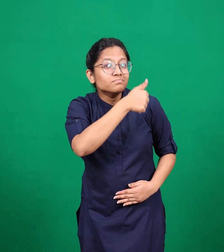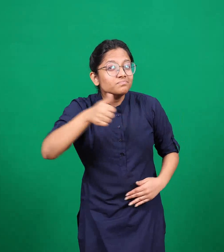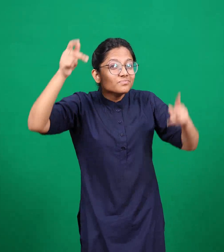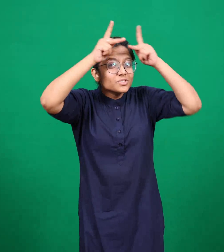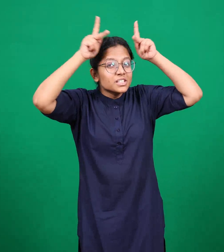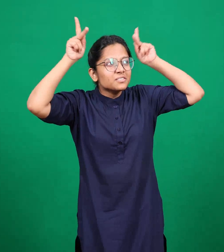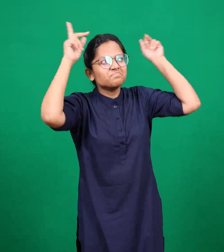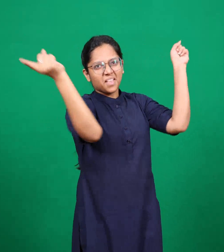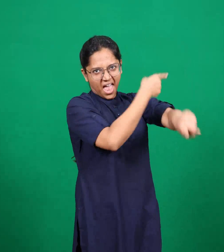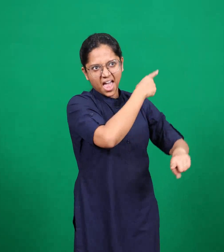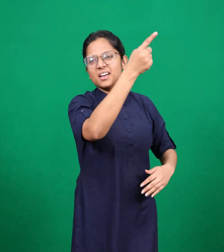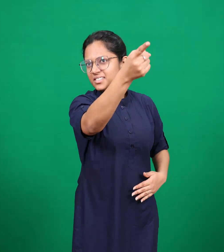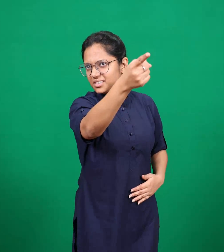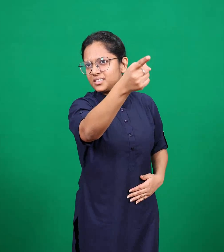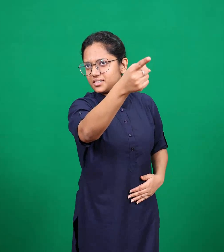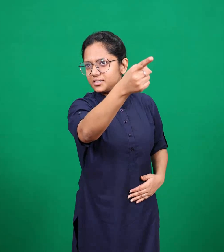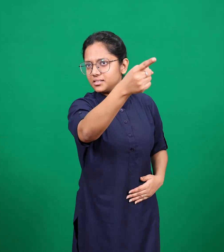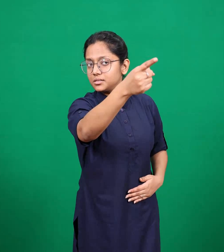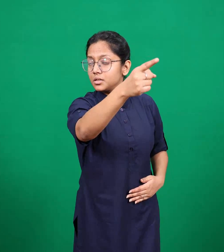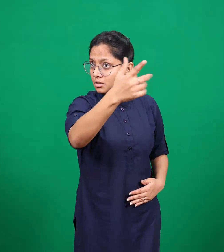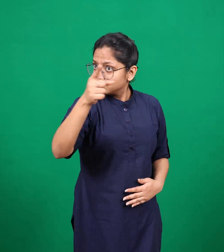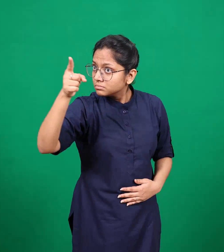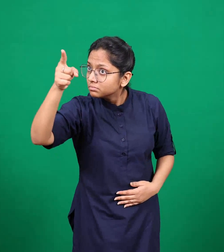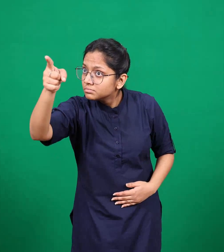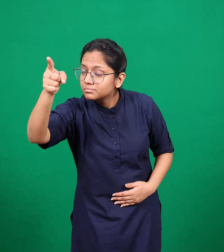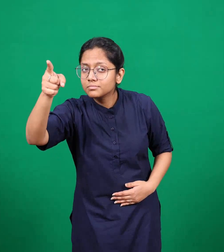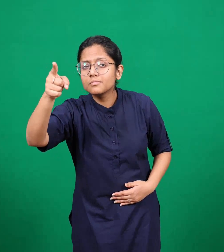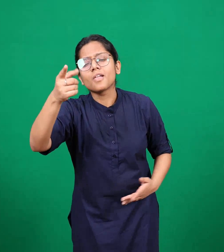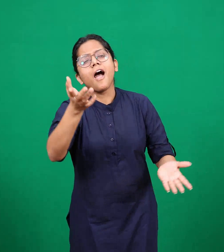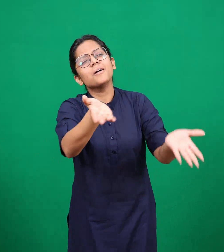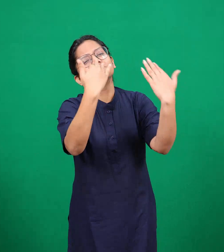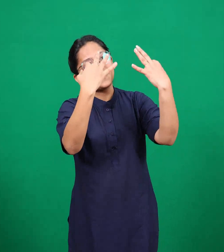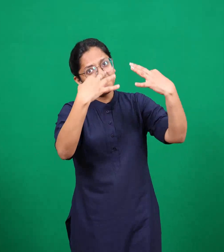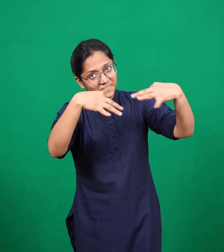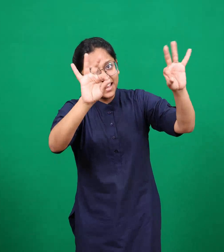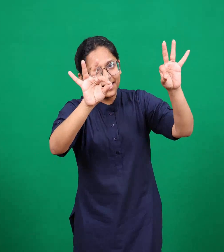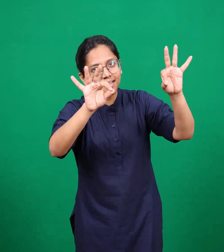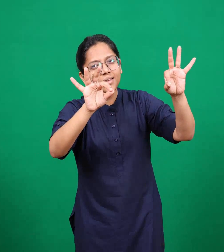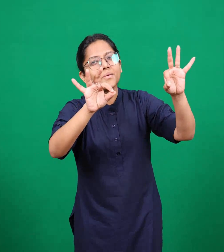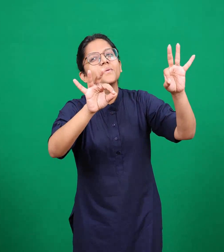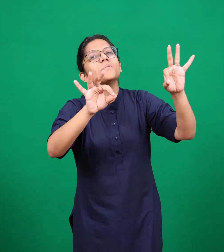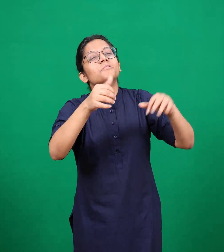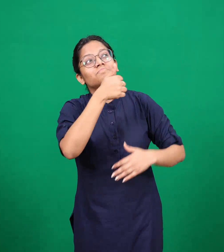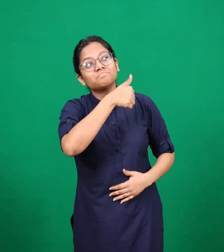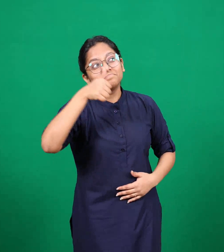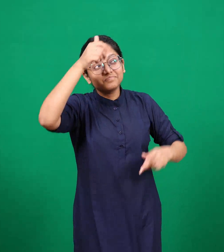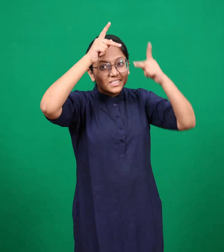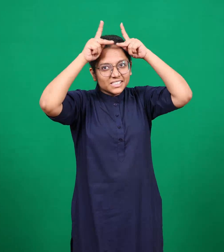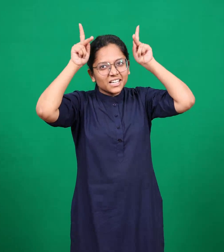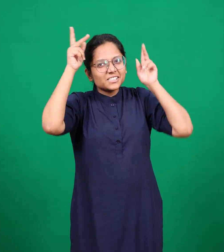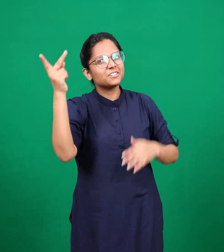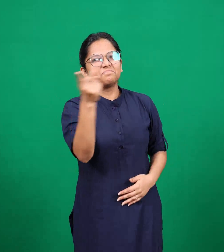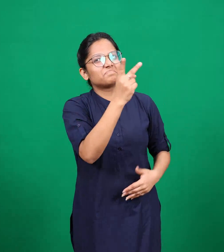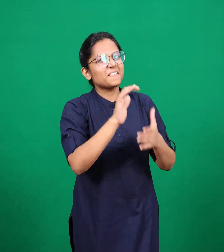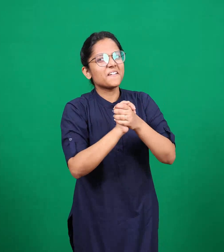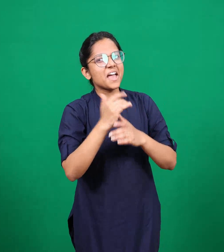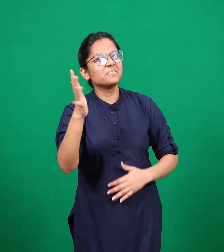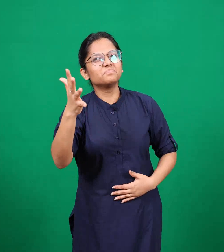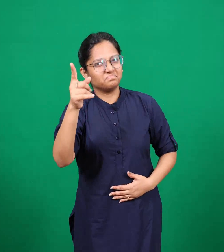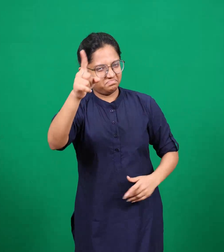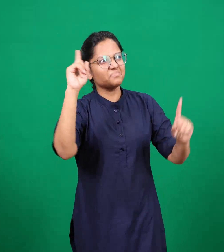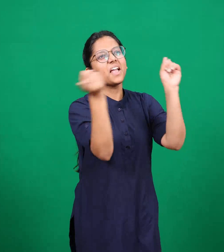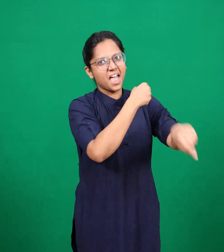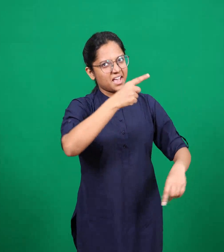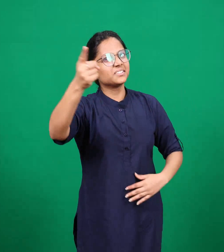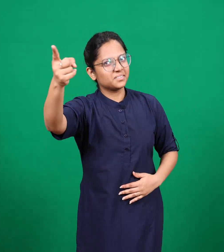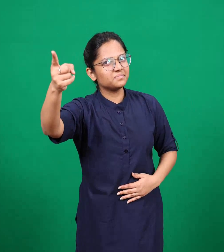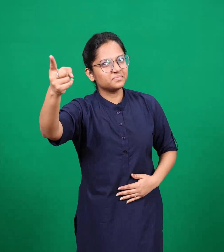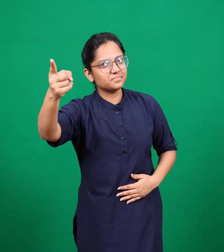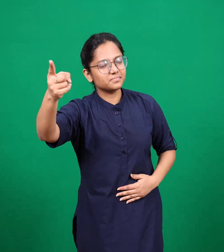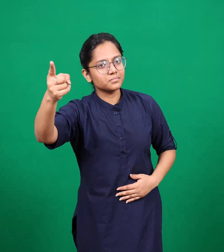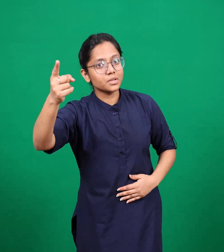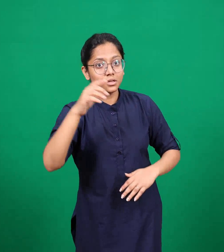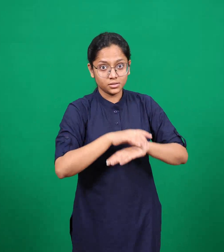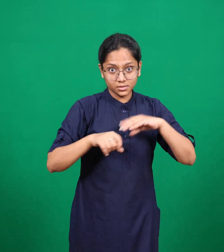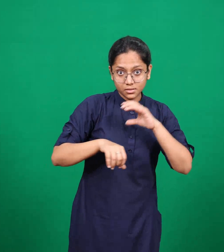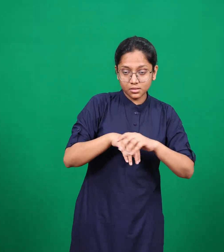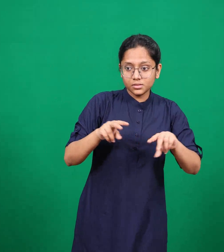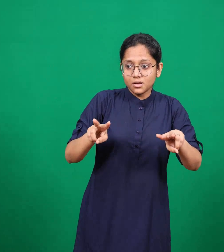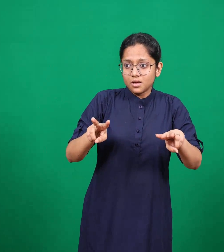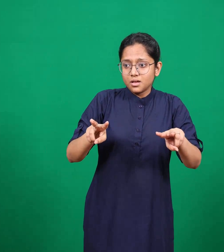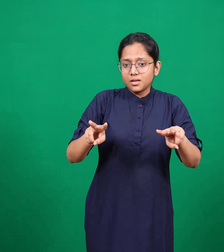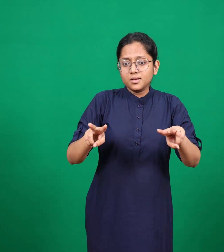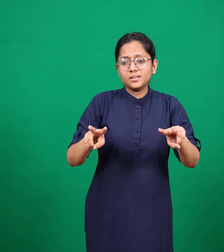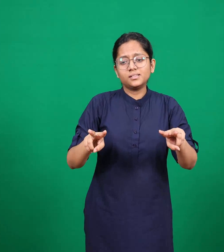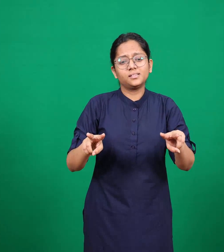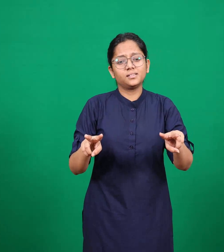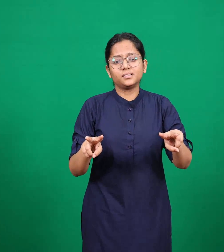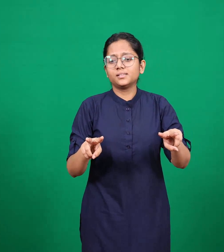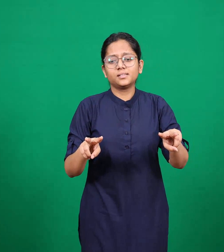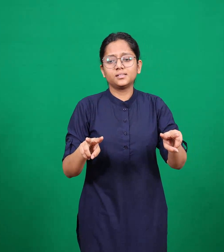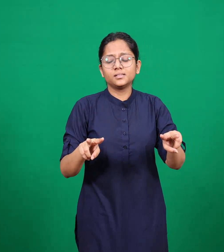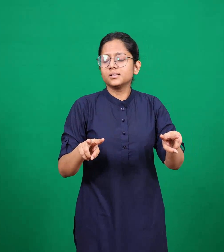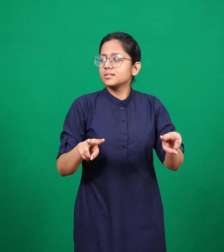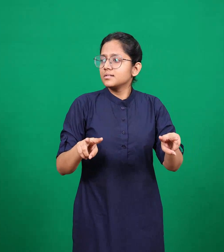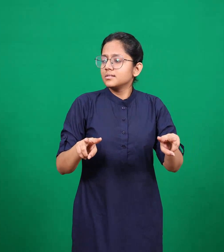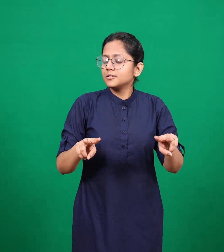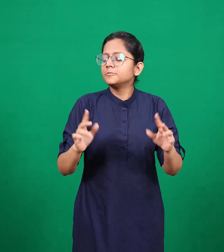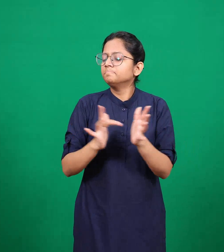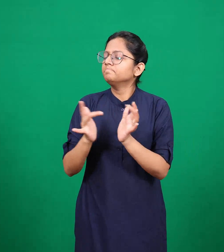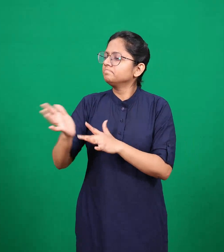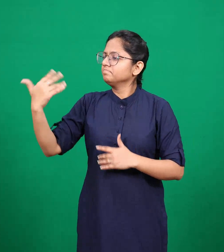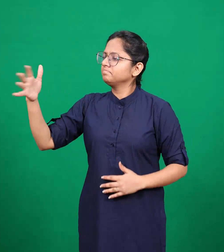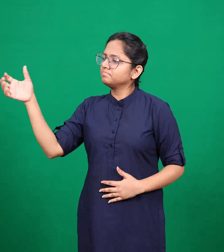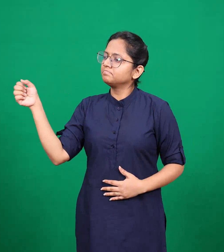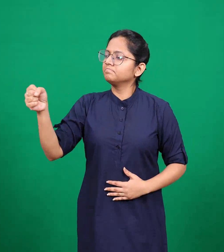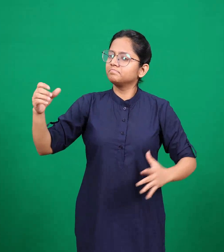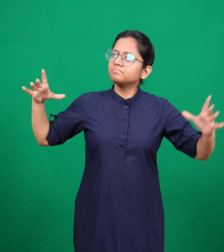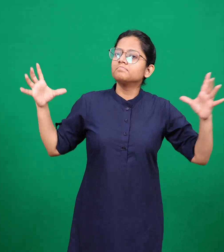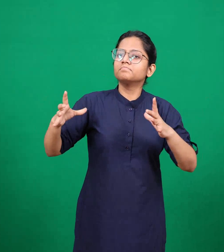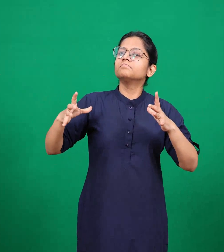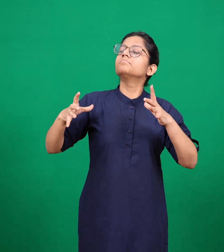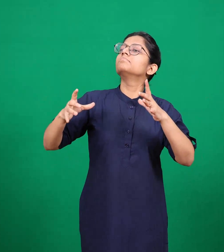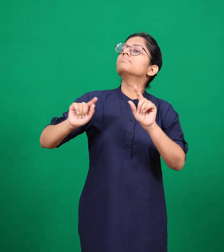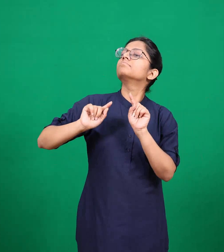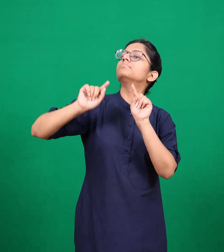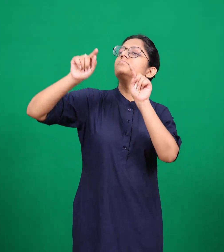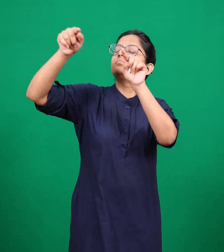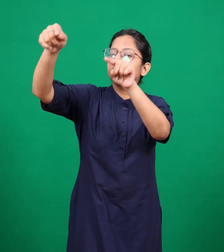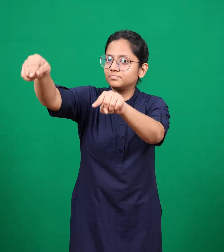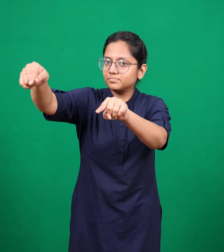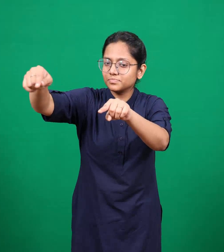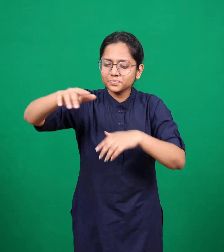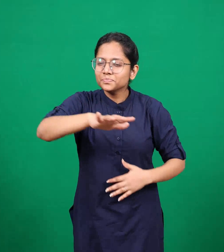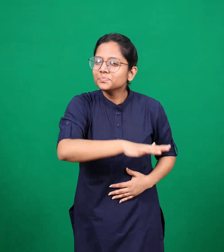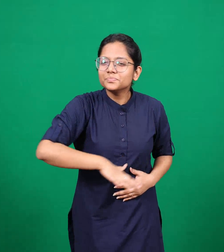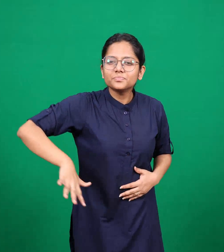Anyone who declares himself a king is defying Caesar."